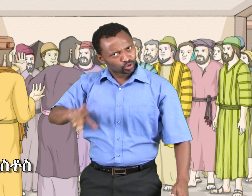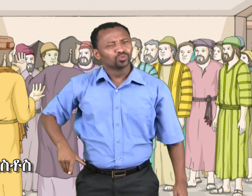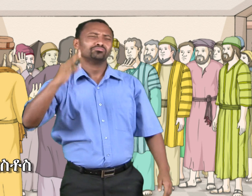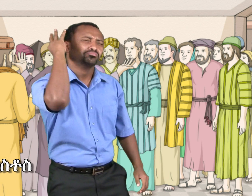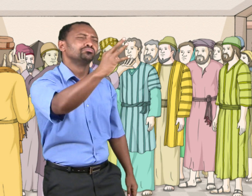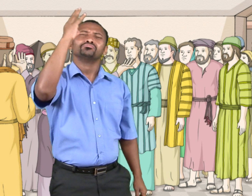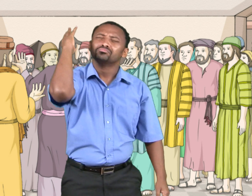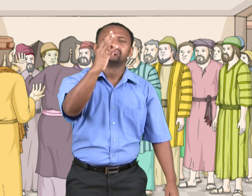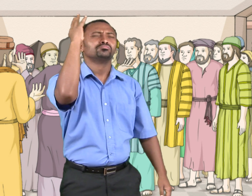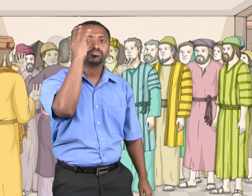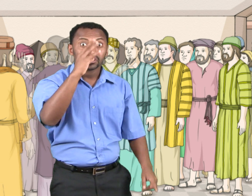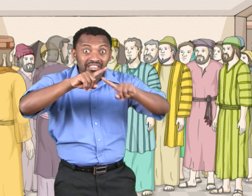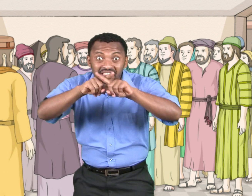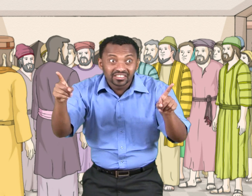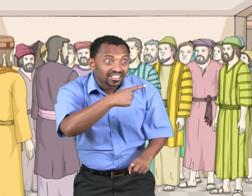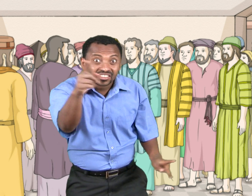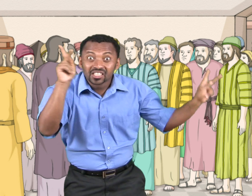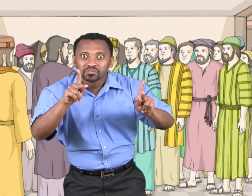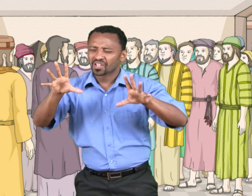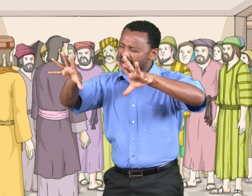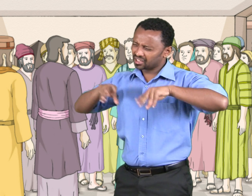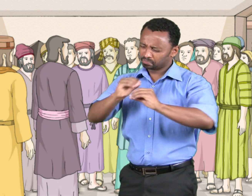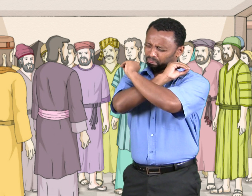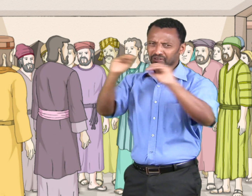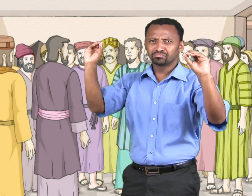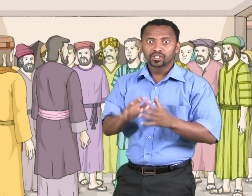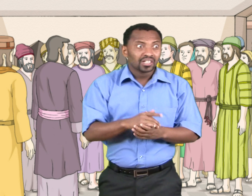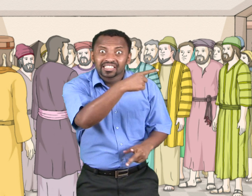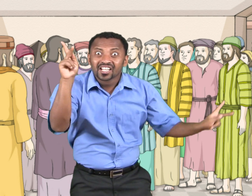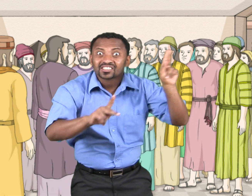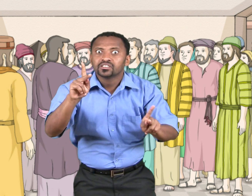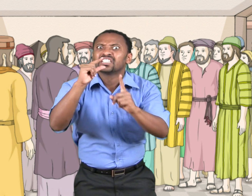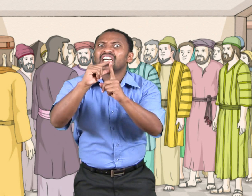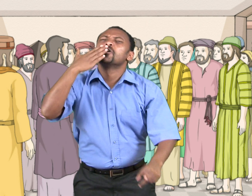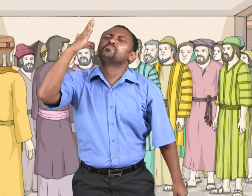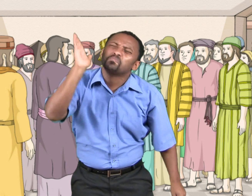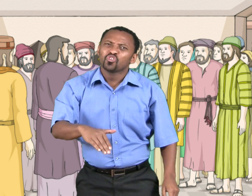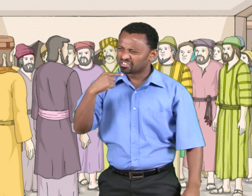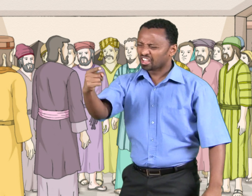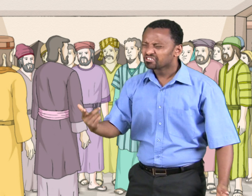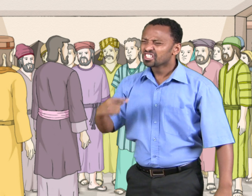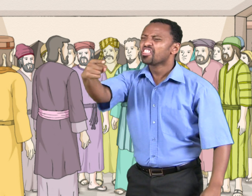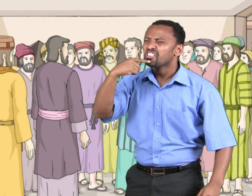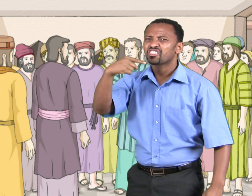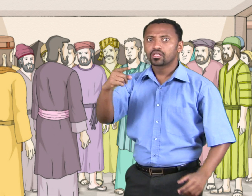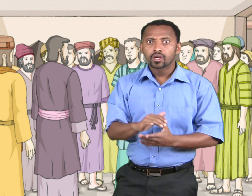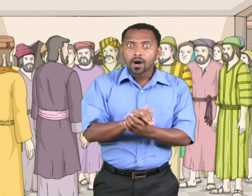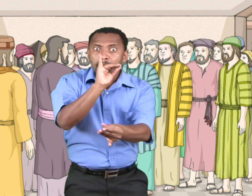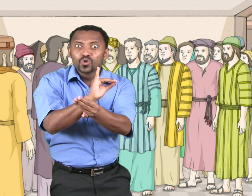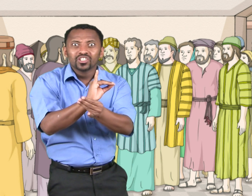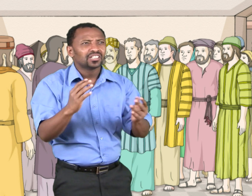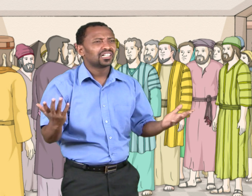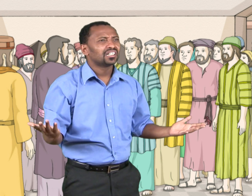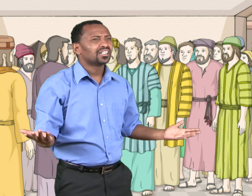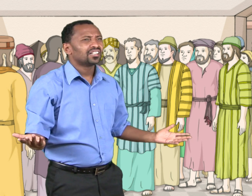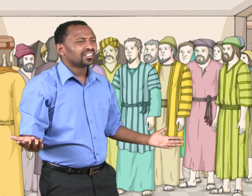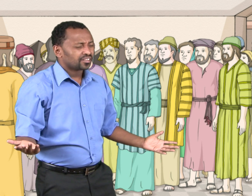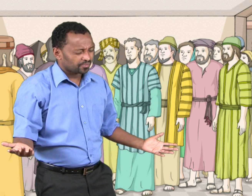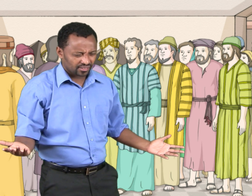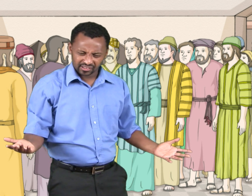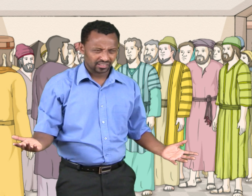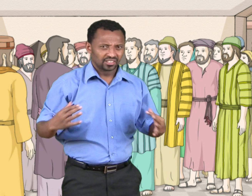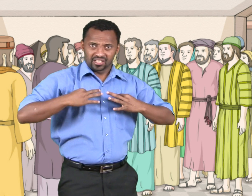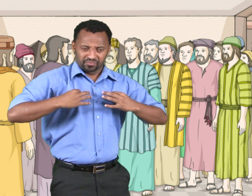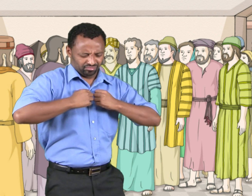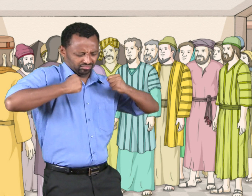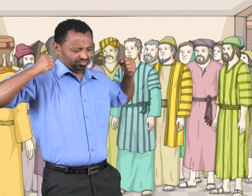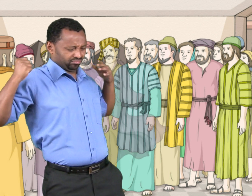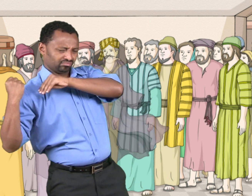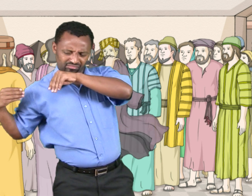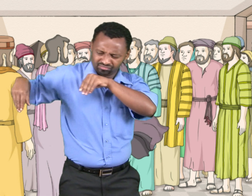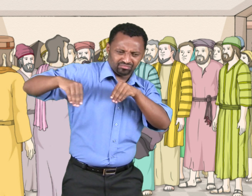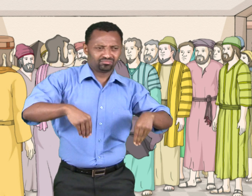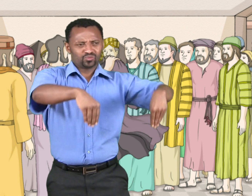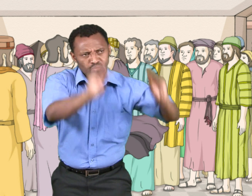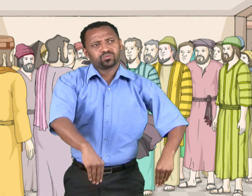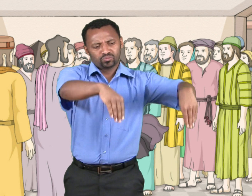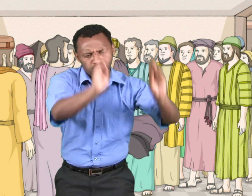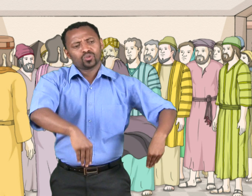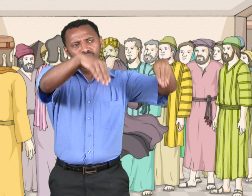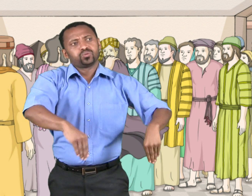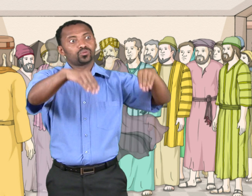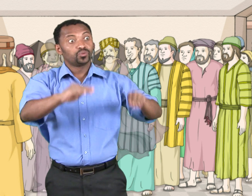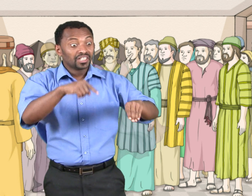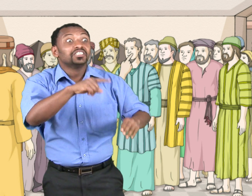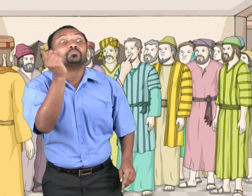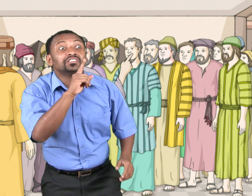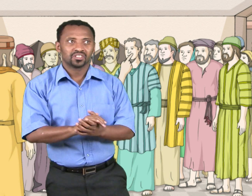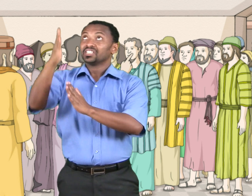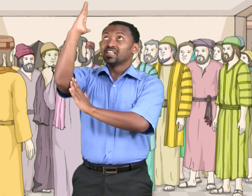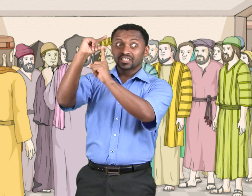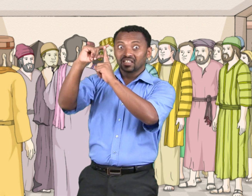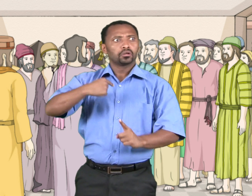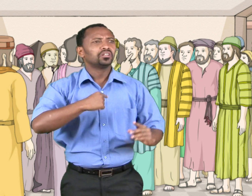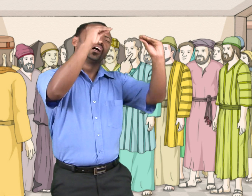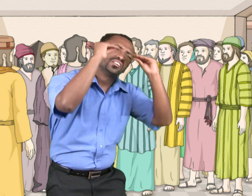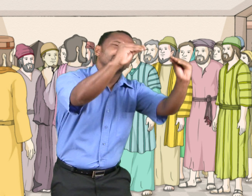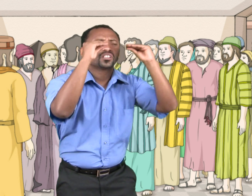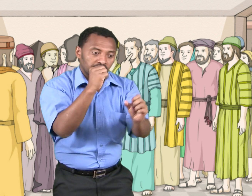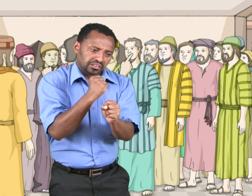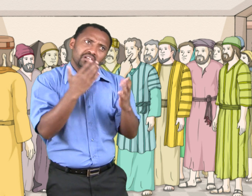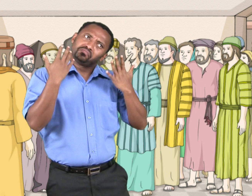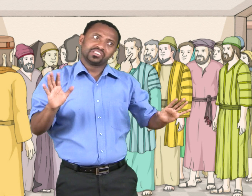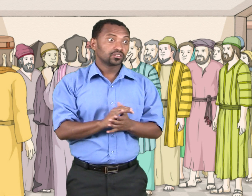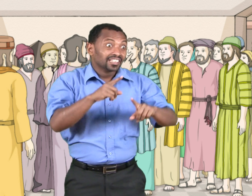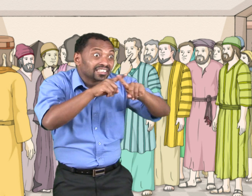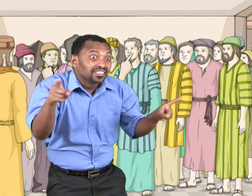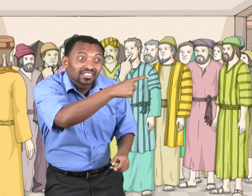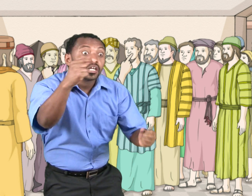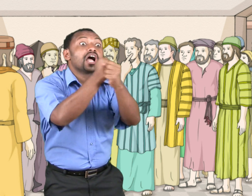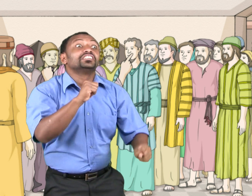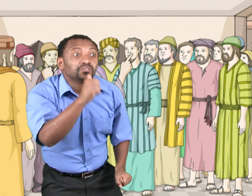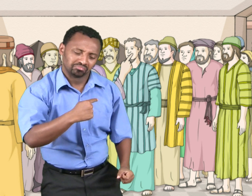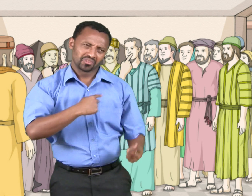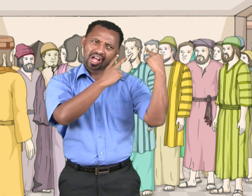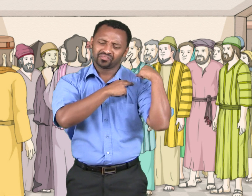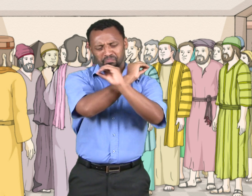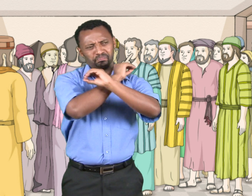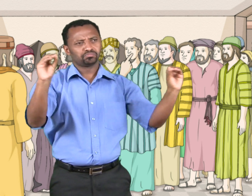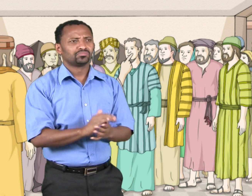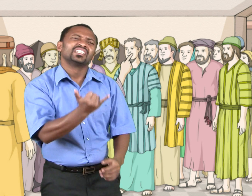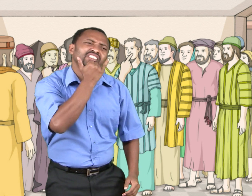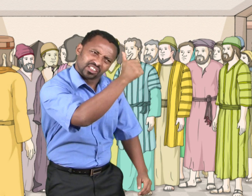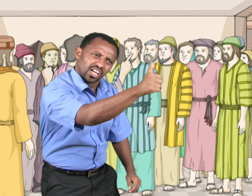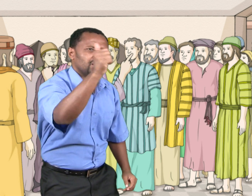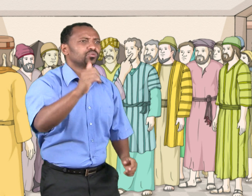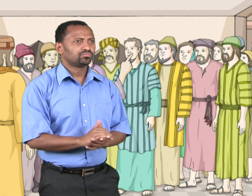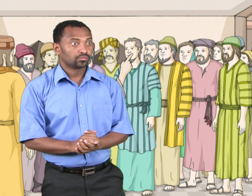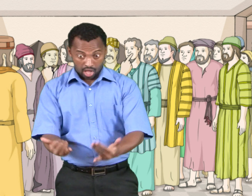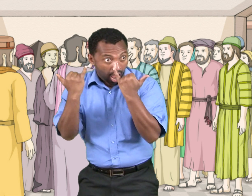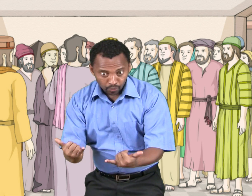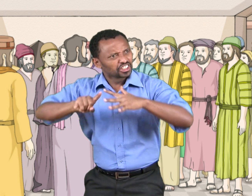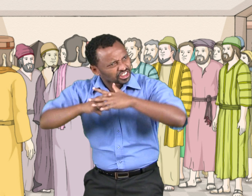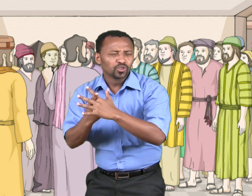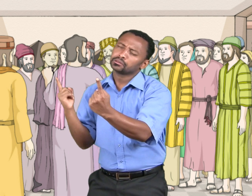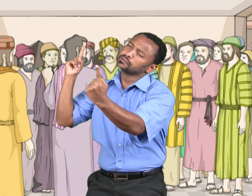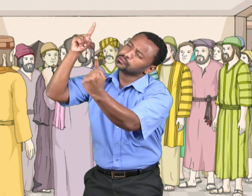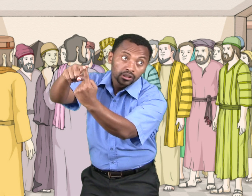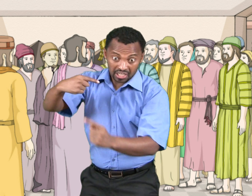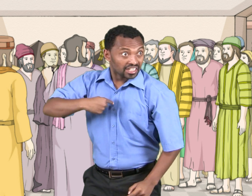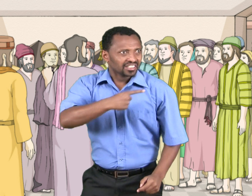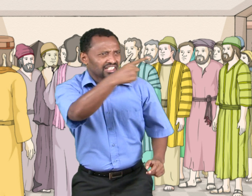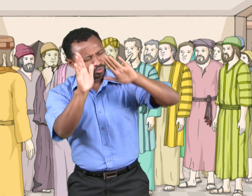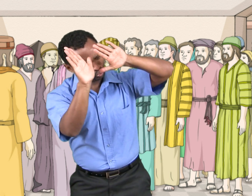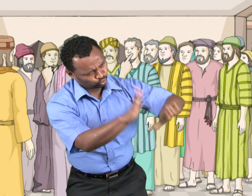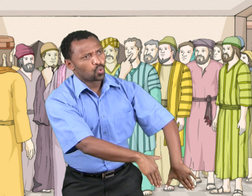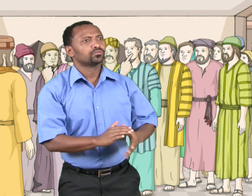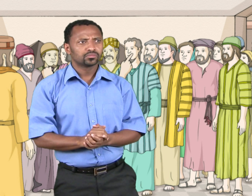But when they opposed and insulted him, he shook out his garments and told them, “Your blood be on your own heads!